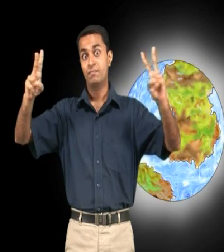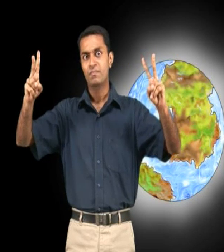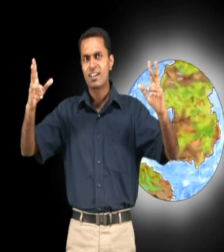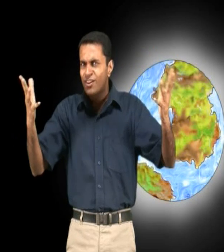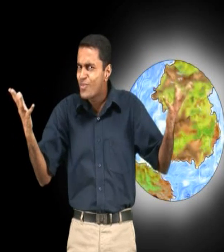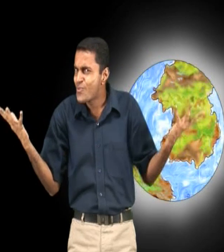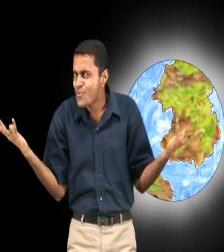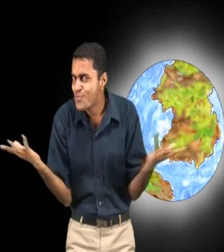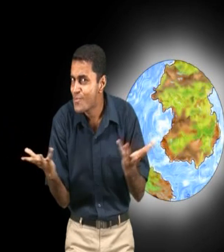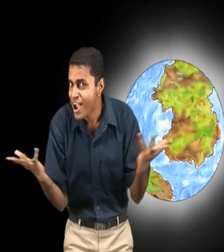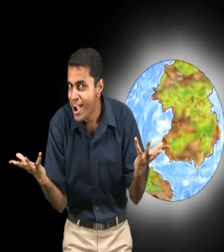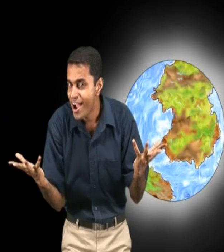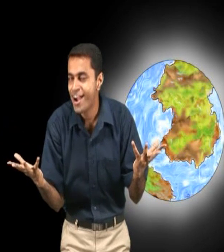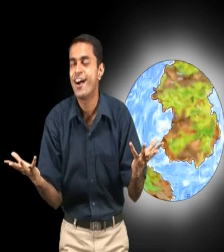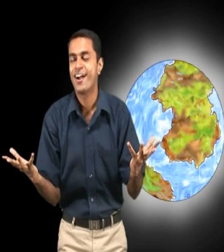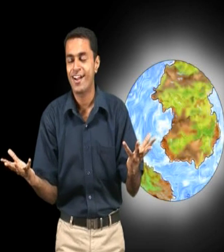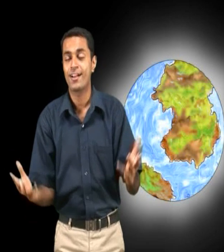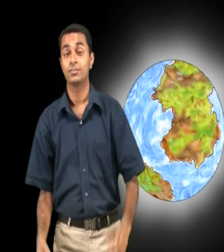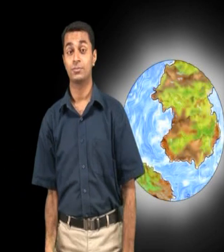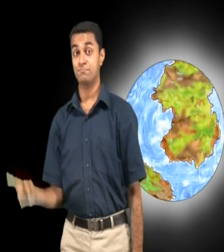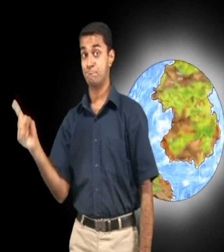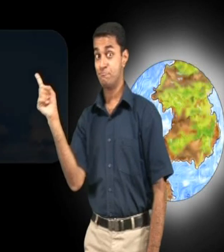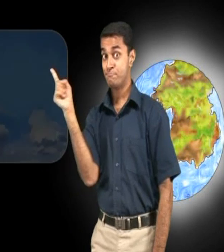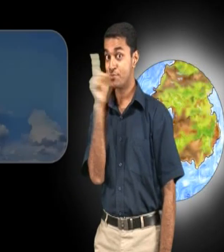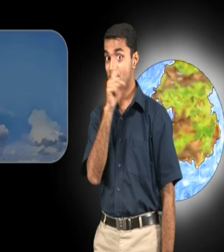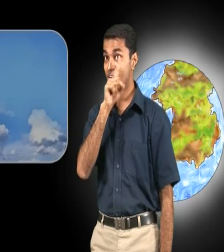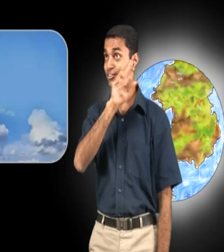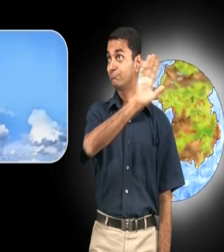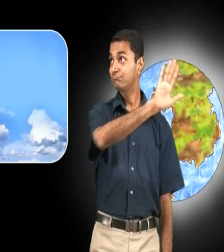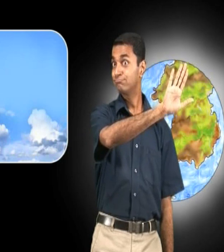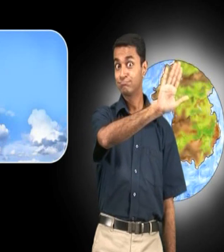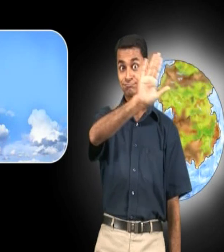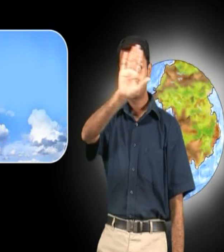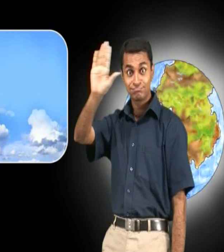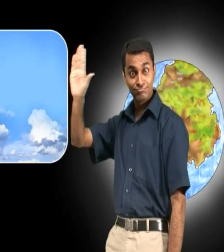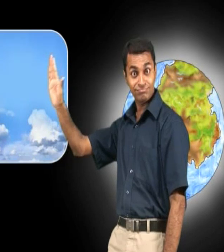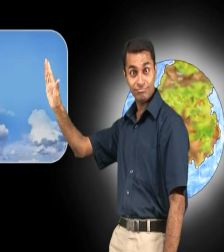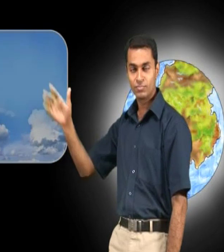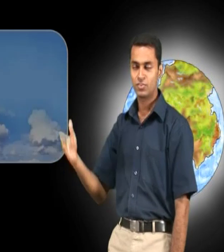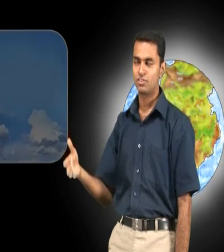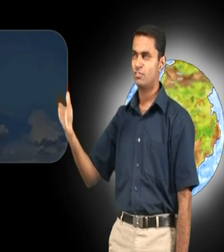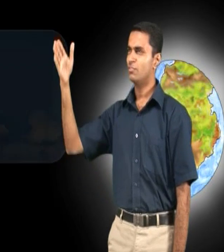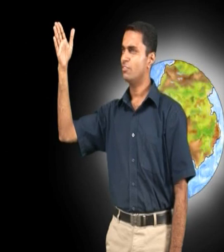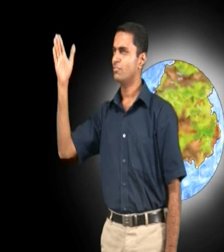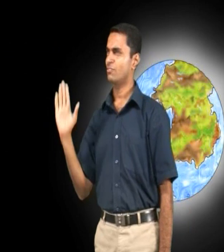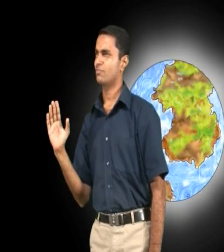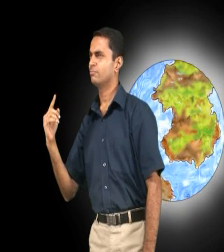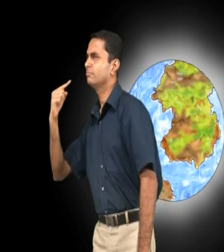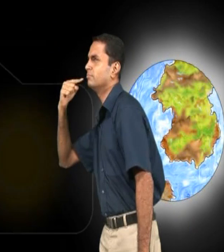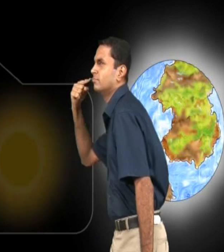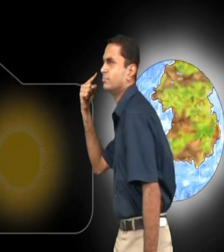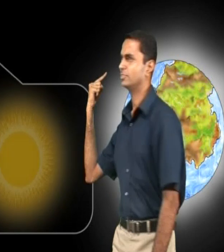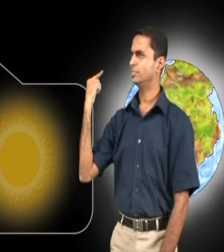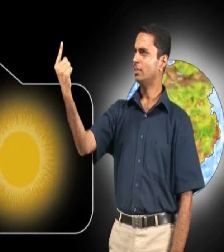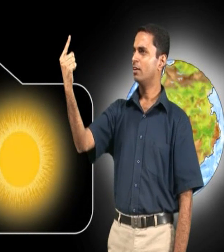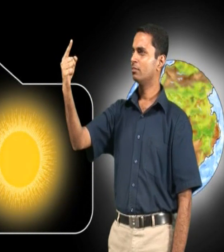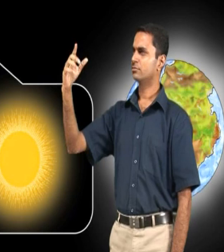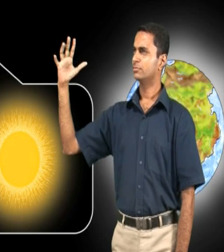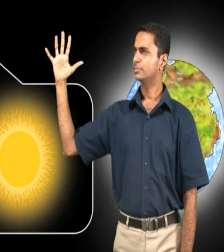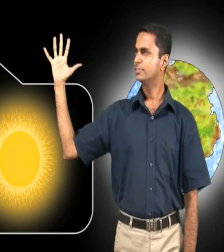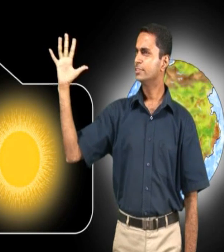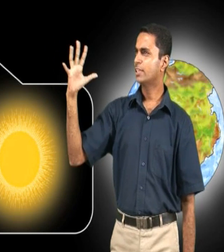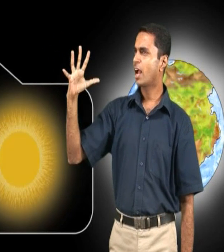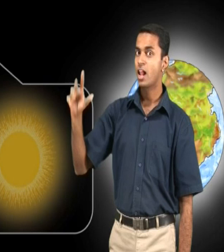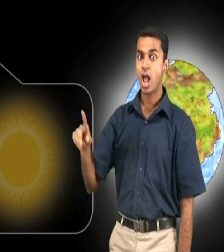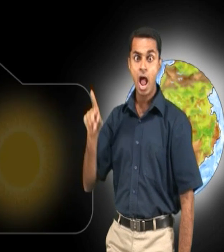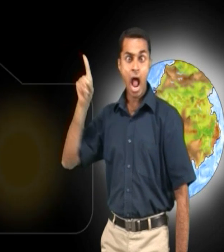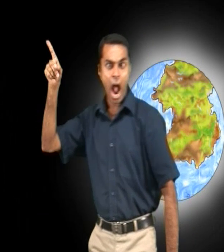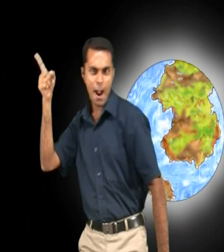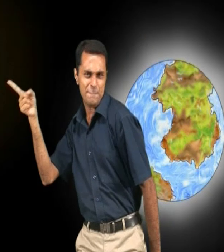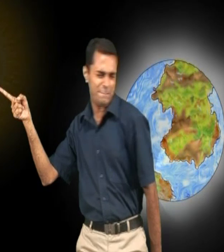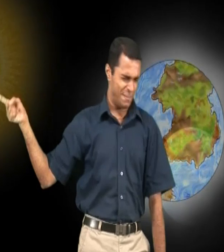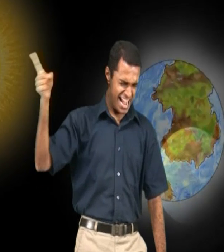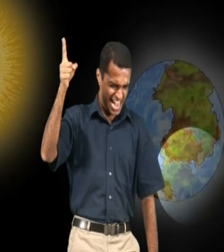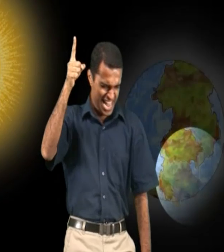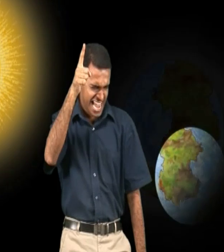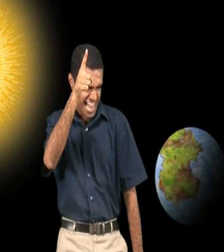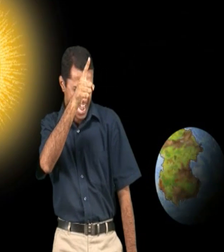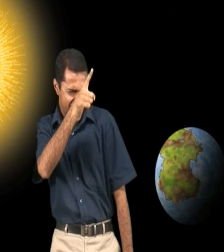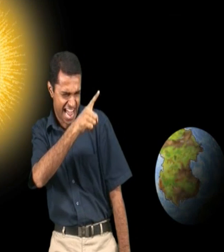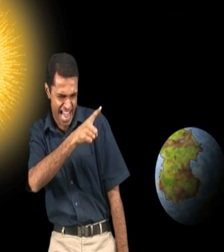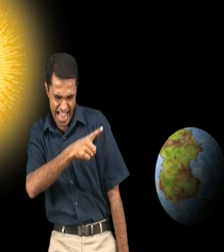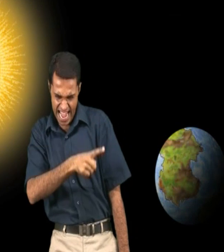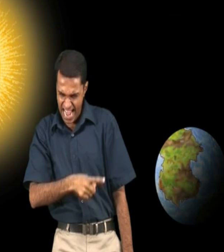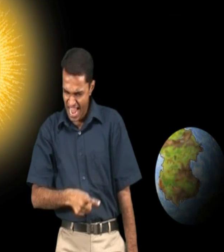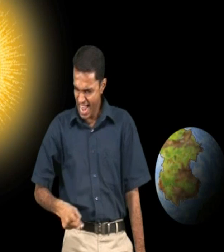And God said, “Let there be lights in the expanse of the sky to distinguish between the day and the night, and let them be signs to mark the seasons and days and years. And let them serve as lights in the expanse of the sky to shine upon the earth.” And it was so.